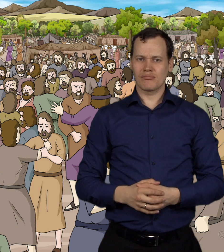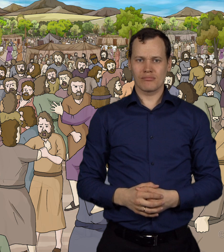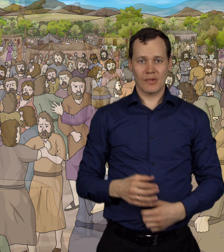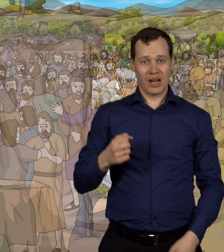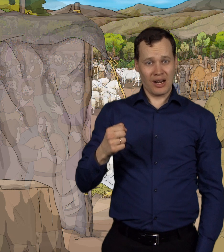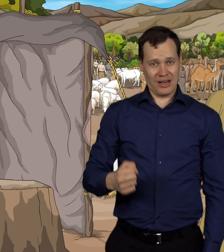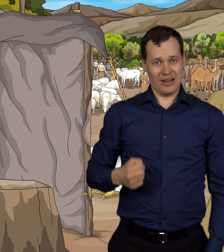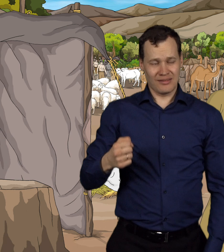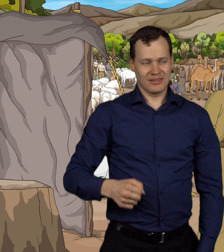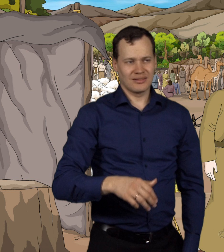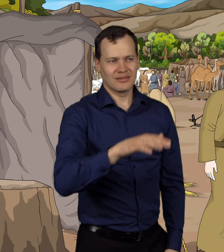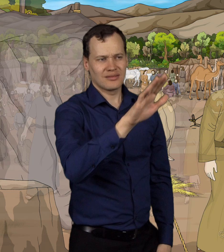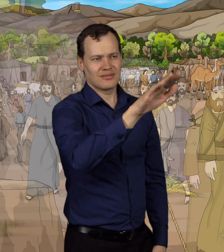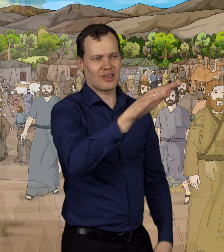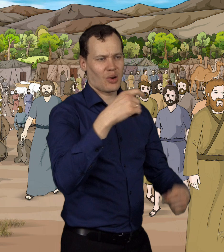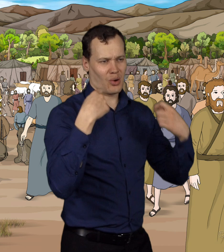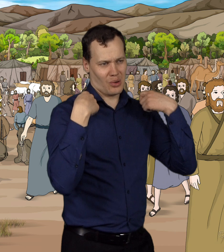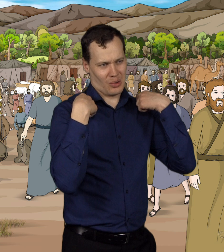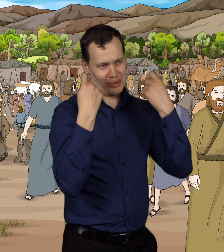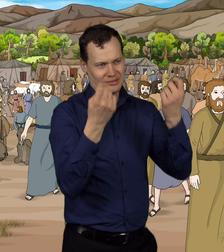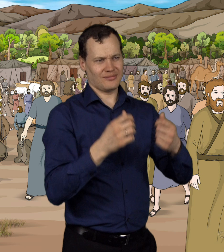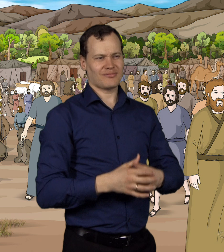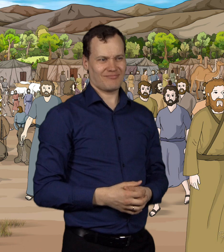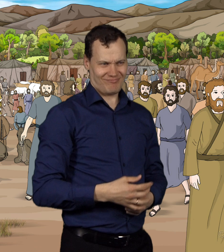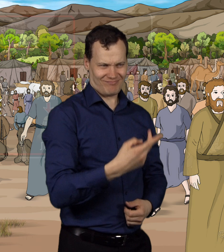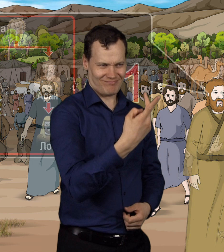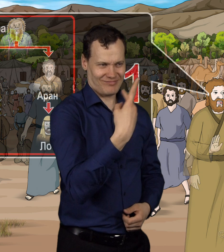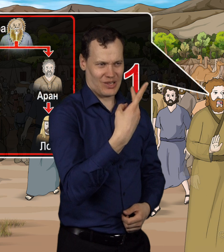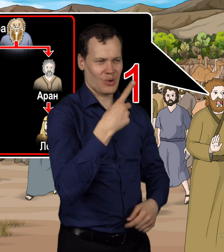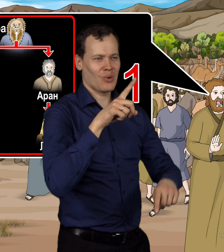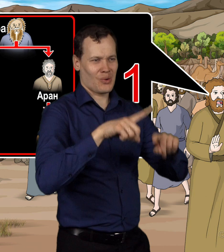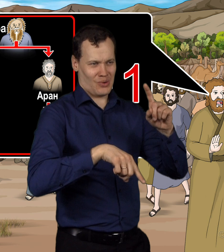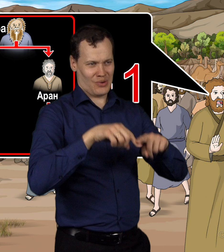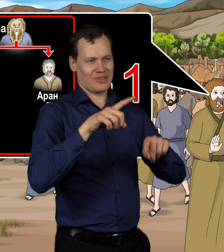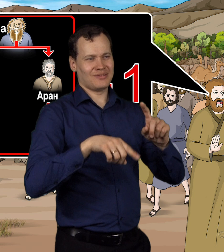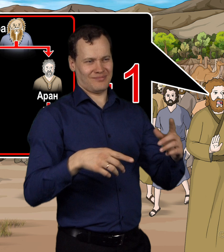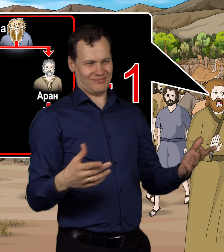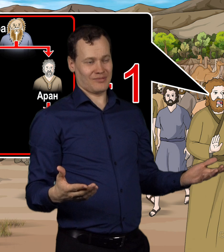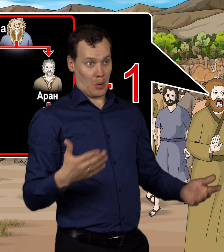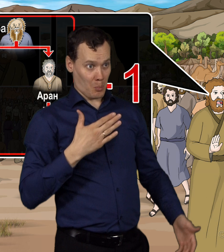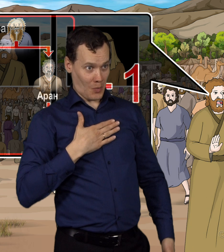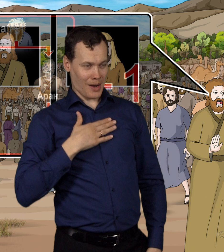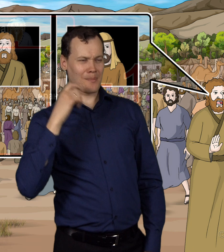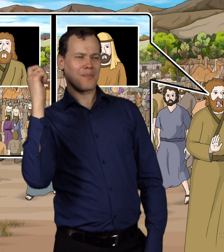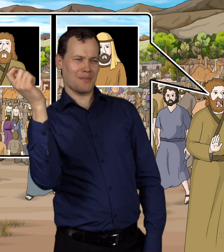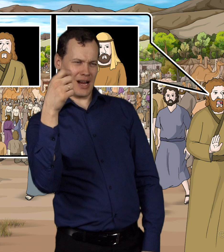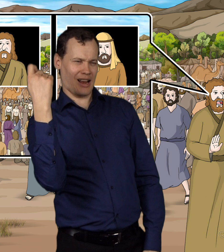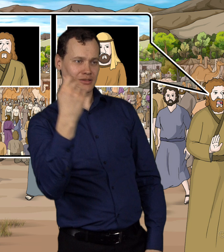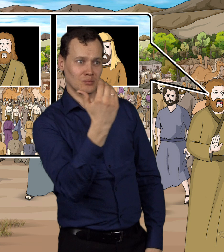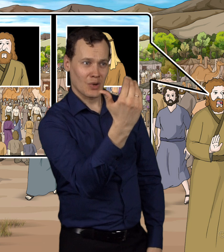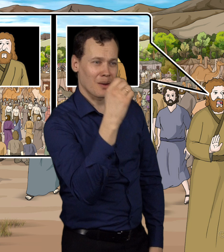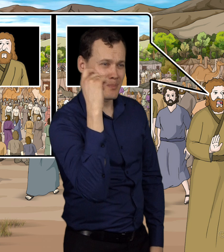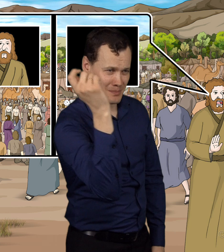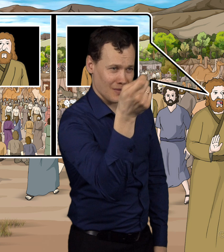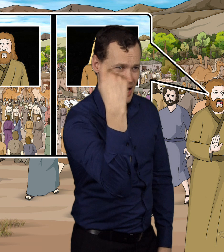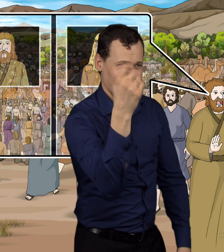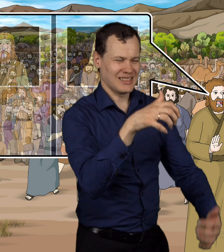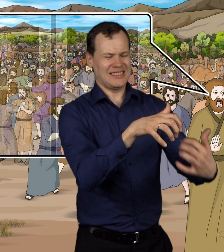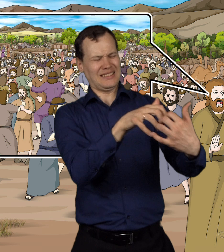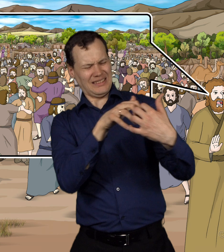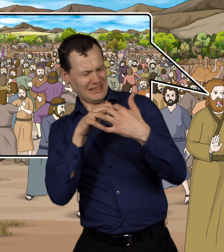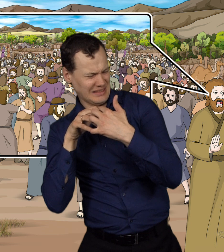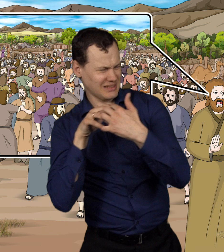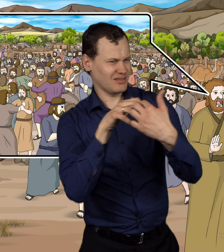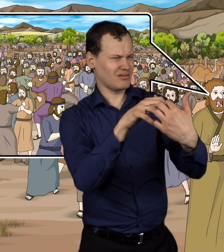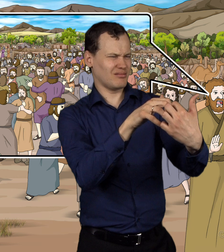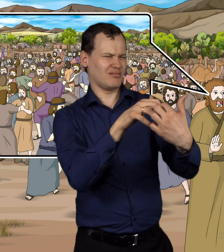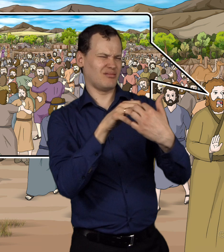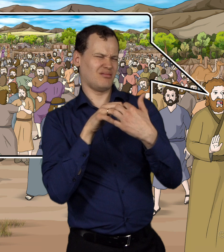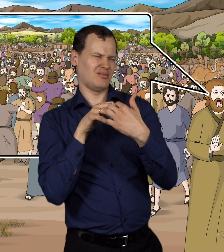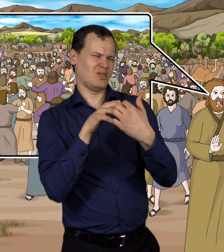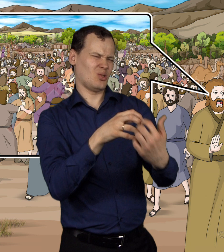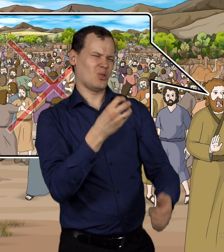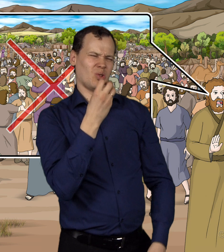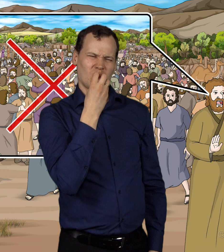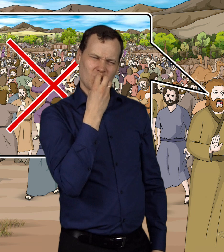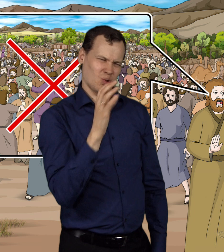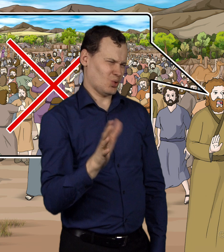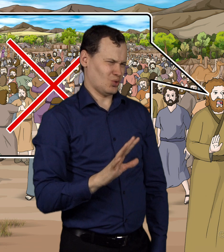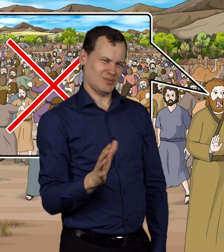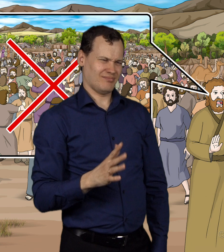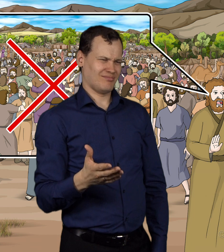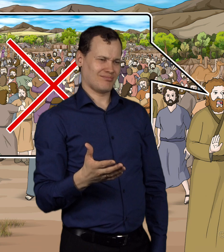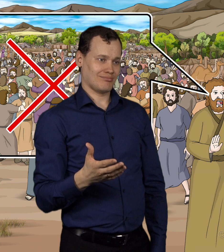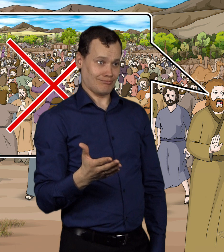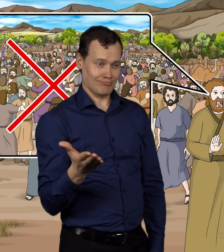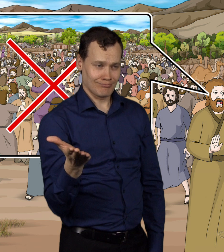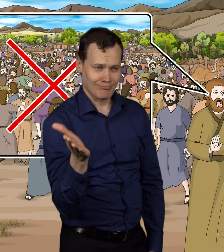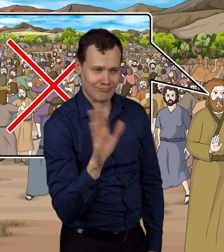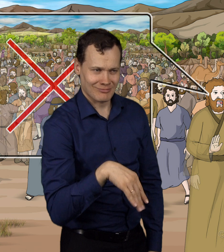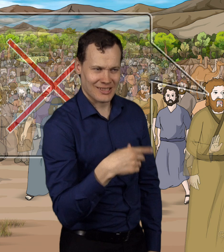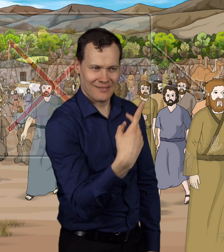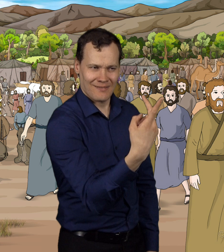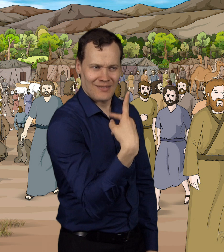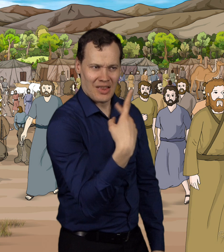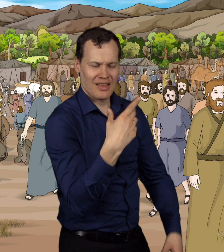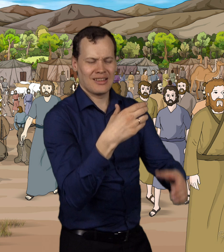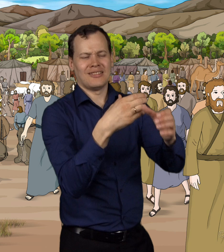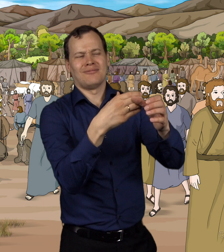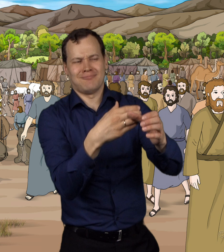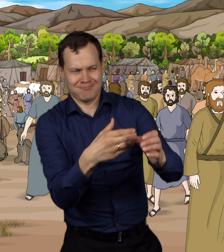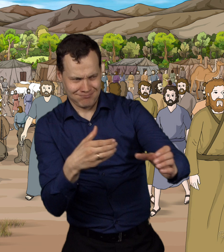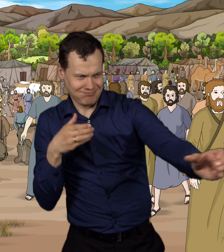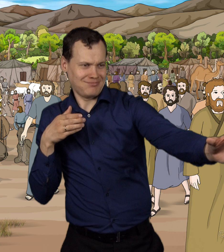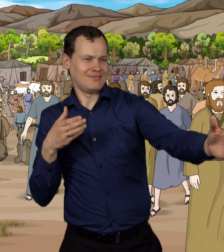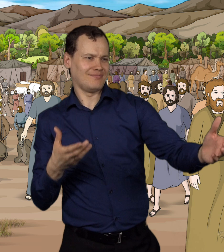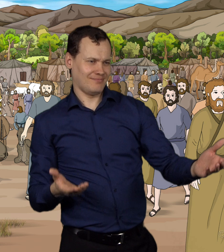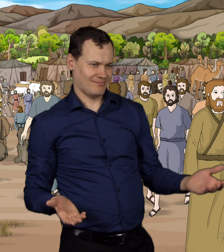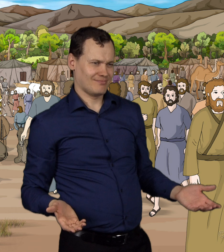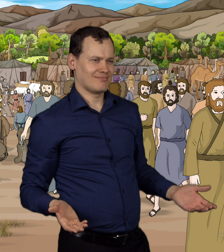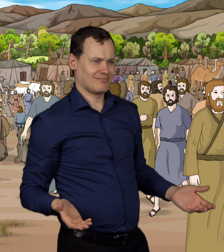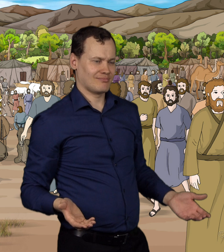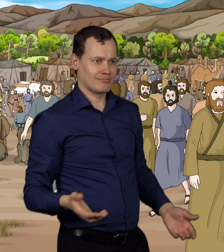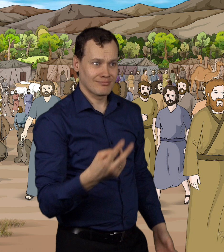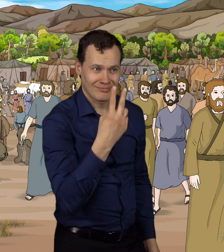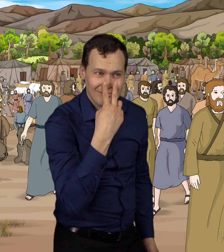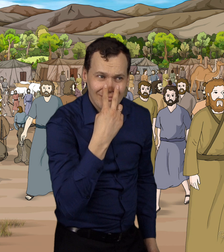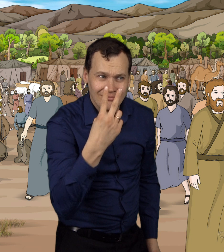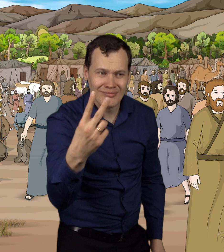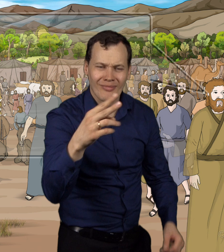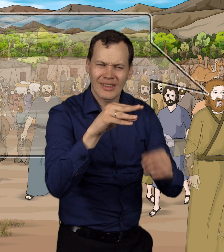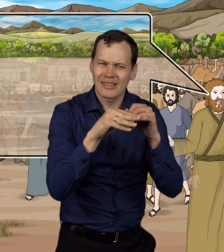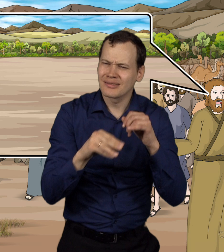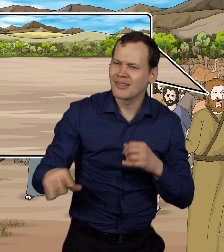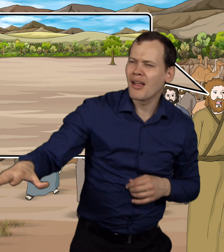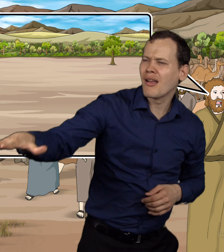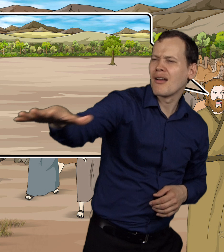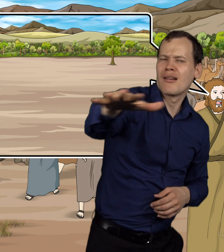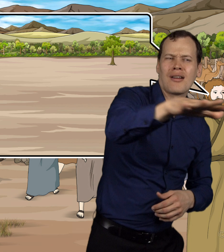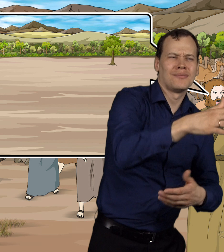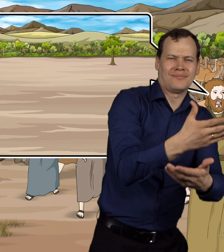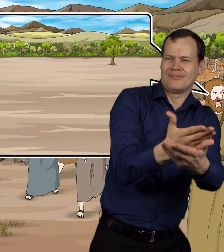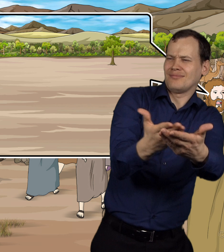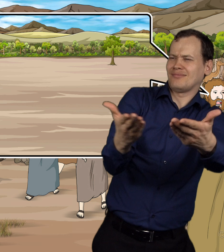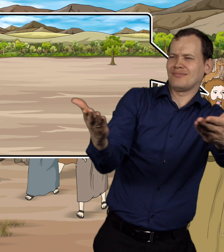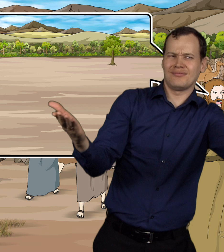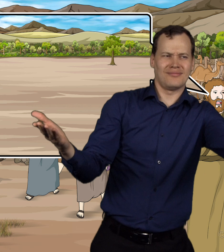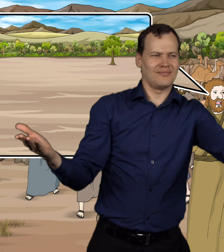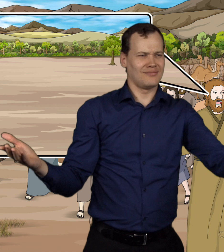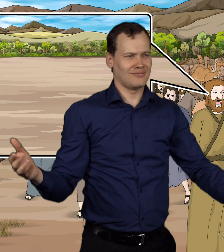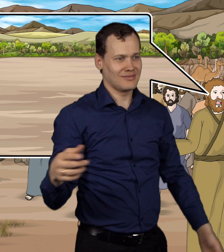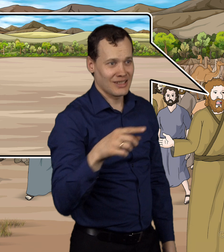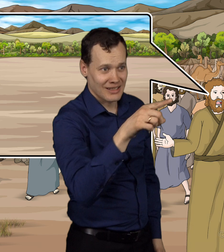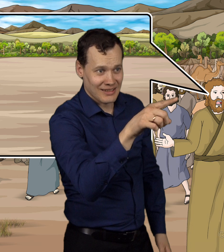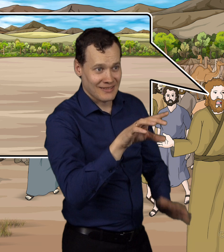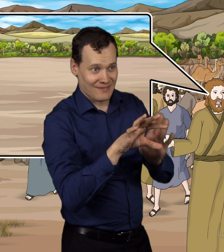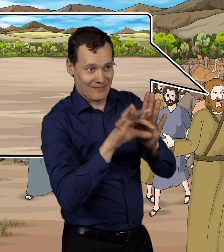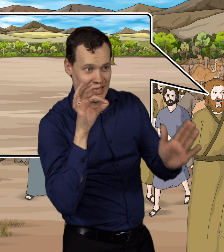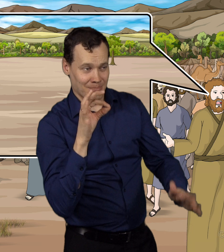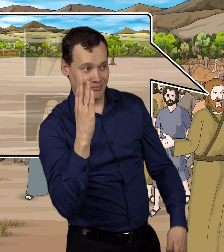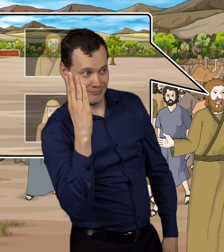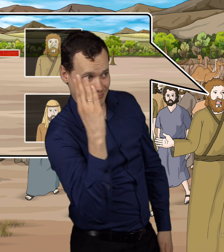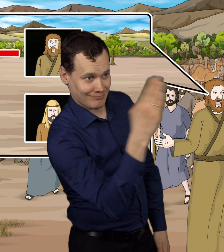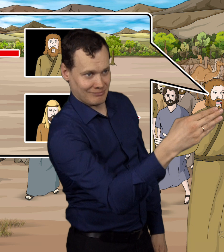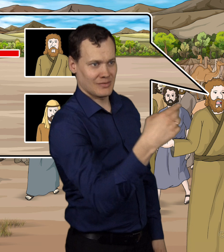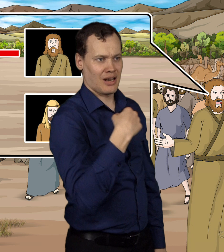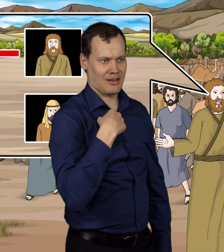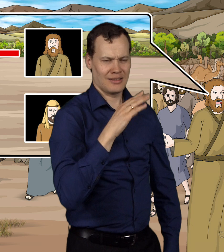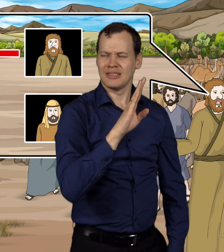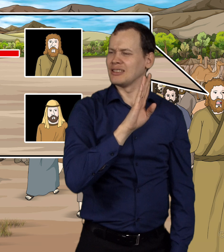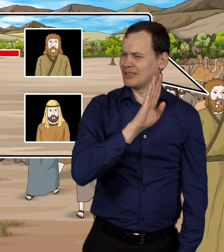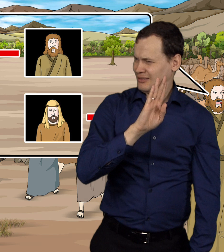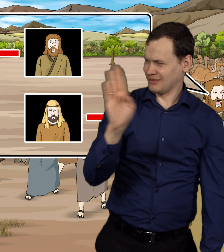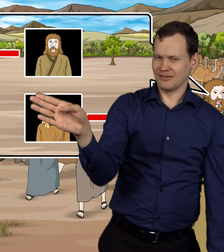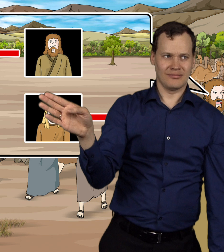So Abram said to Lot, “Please let there be no contention between you and me, or between your herdsmen and my herdsmen. After all, we are brothers. Is not the whole land before you? Now separate yourself from me.